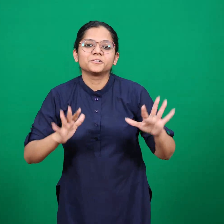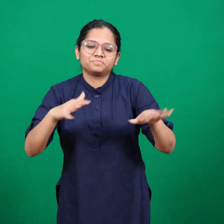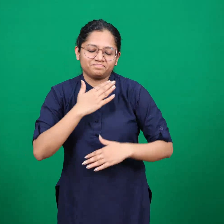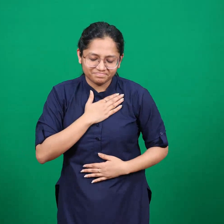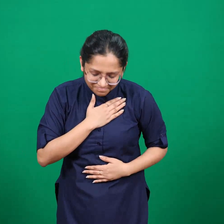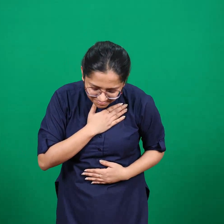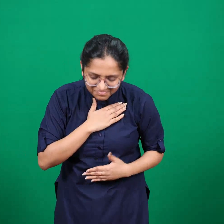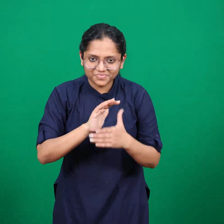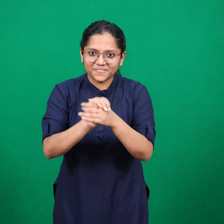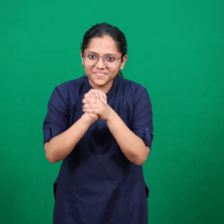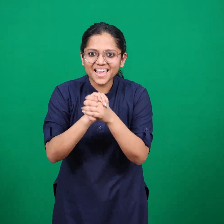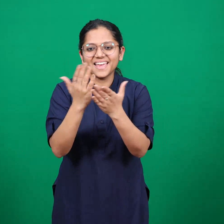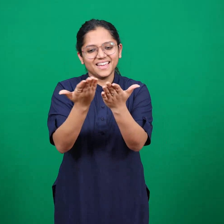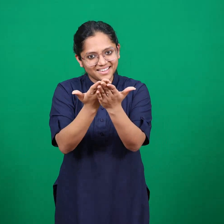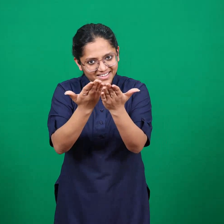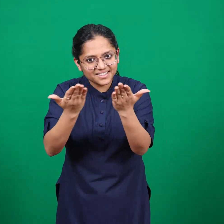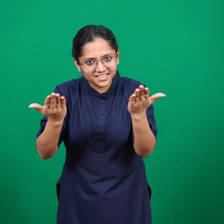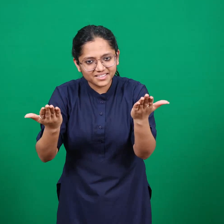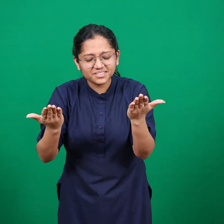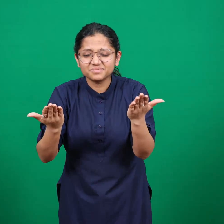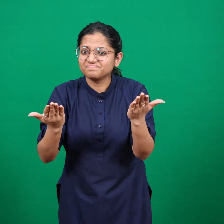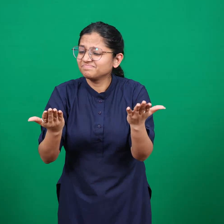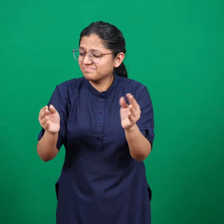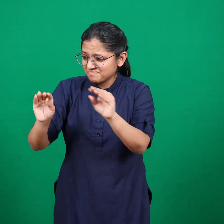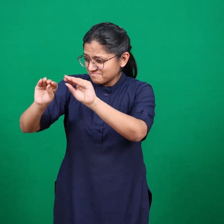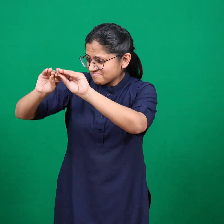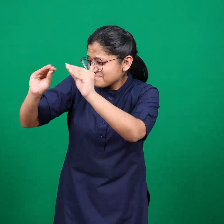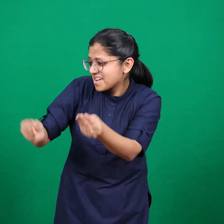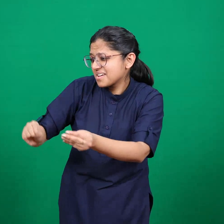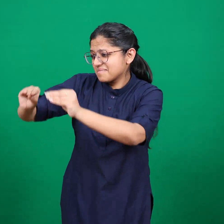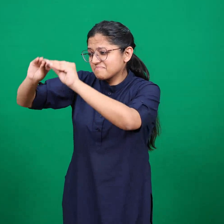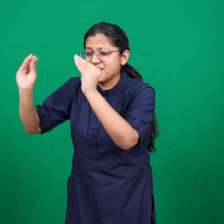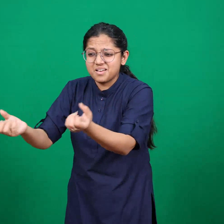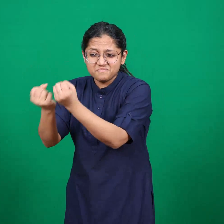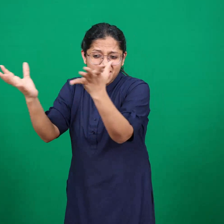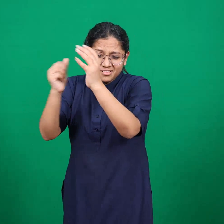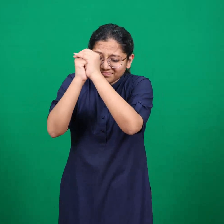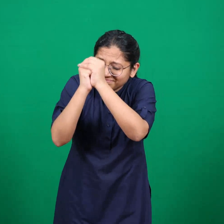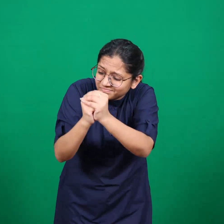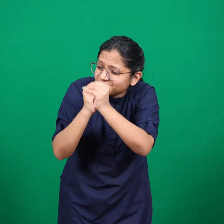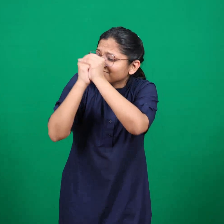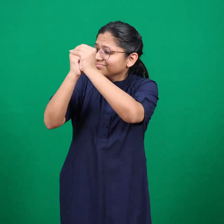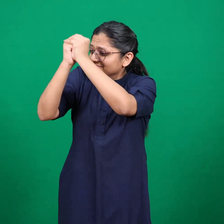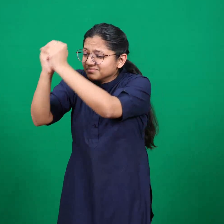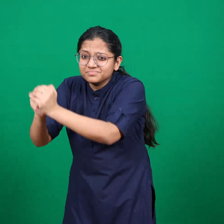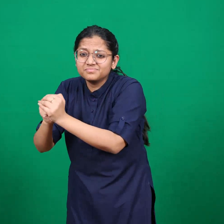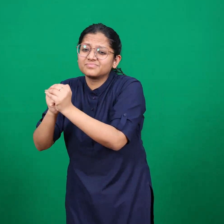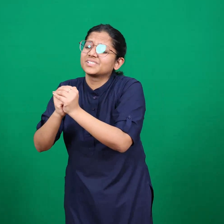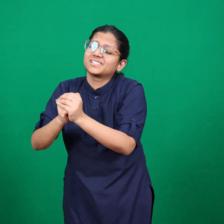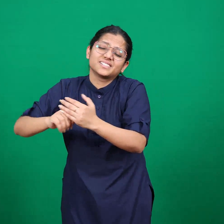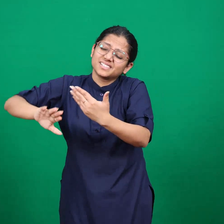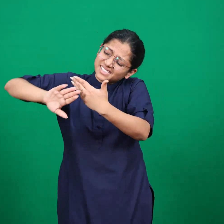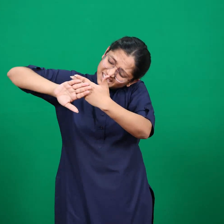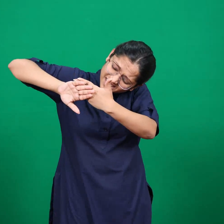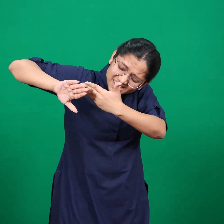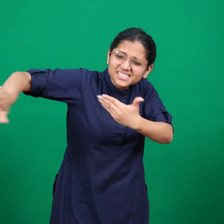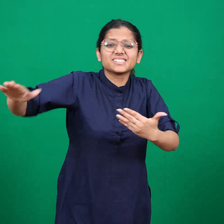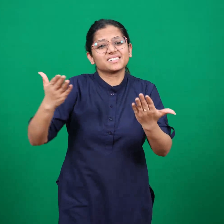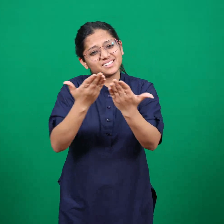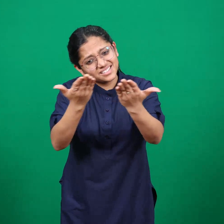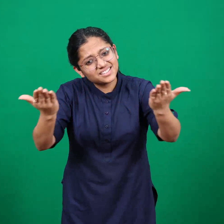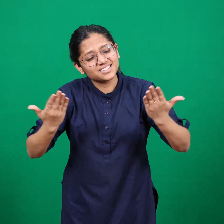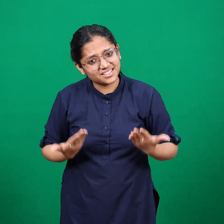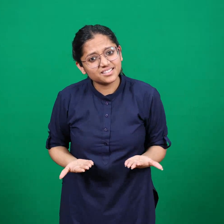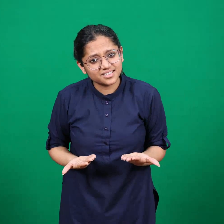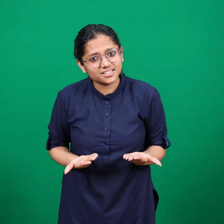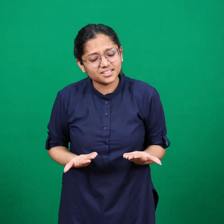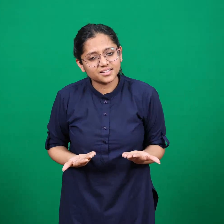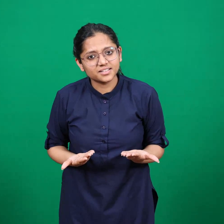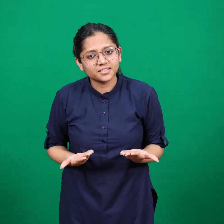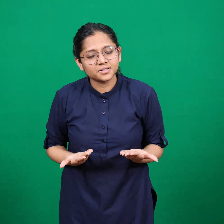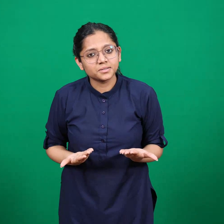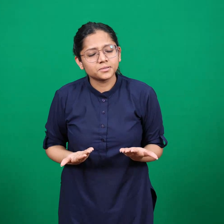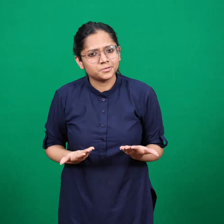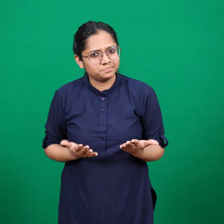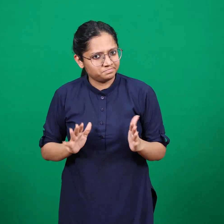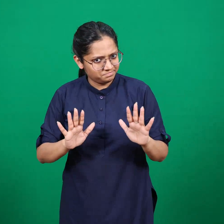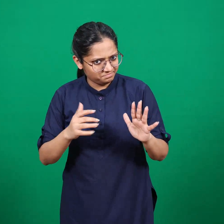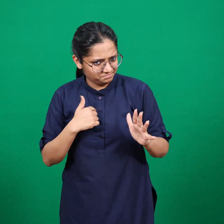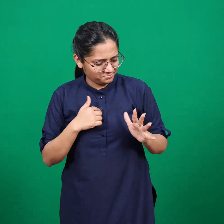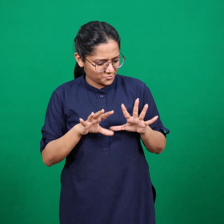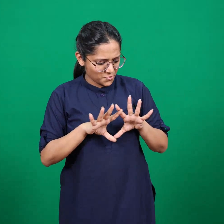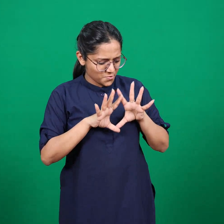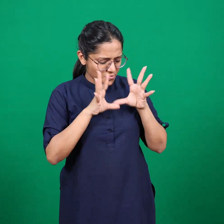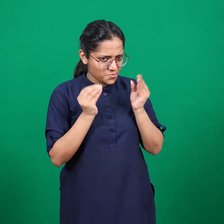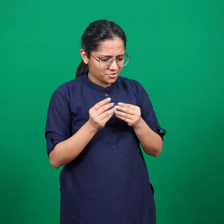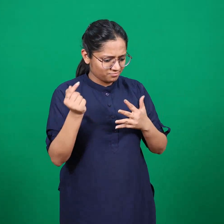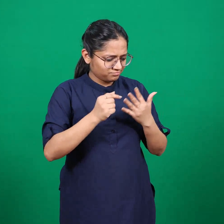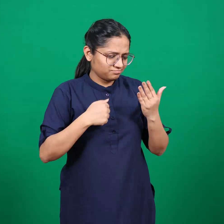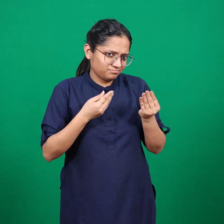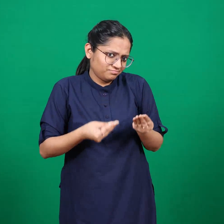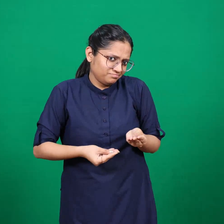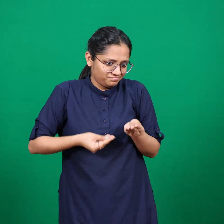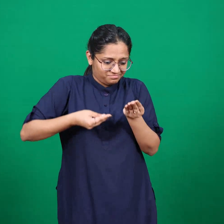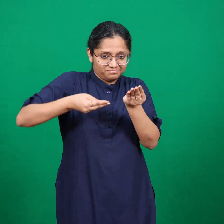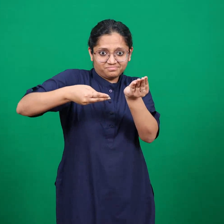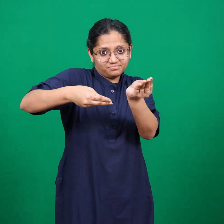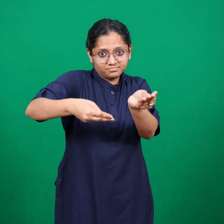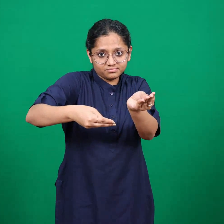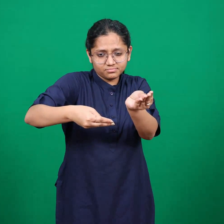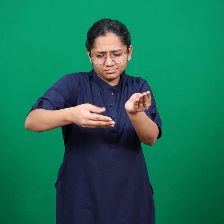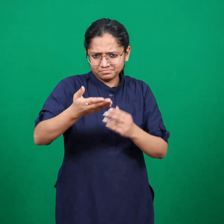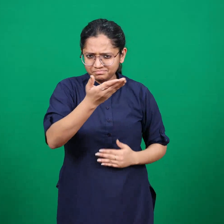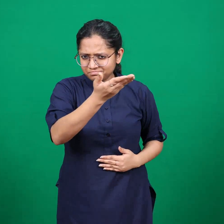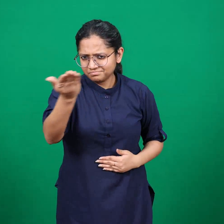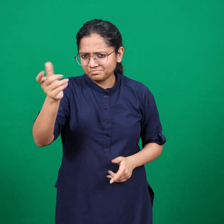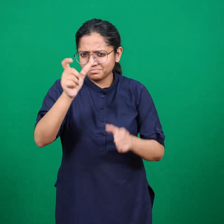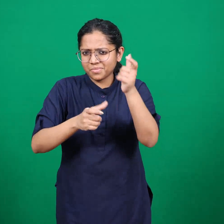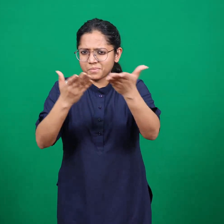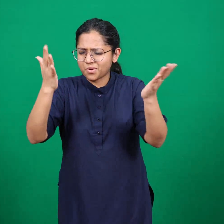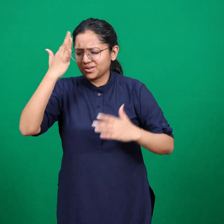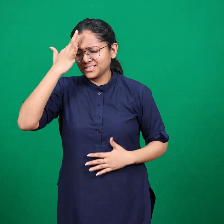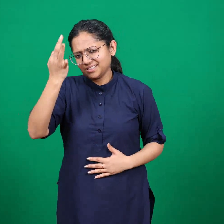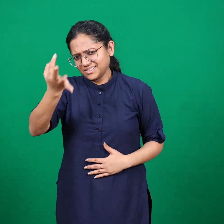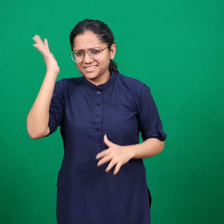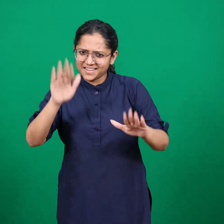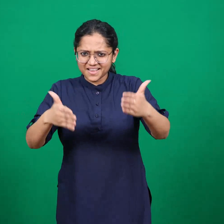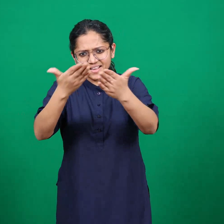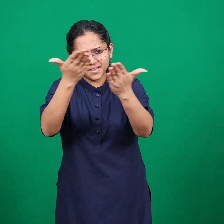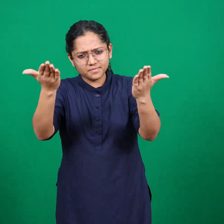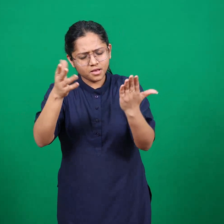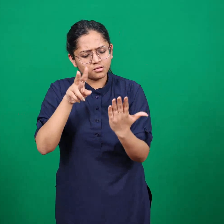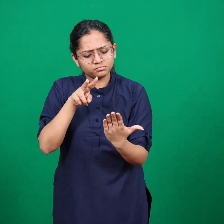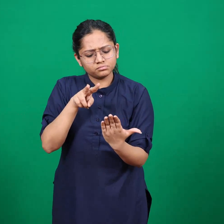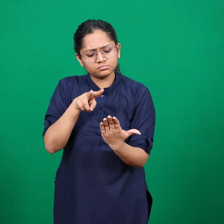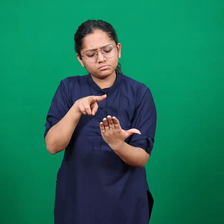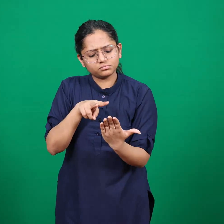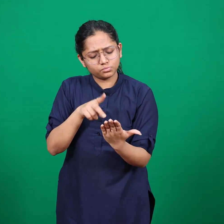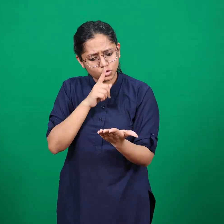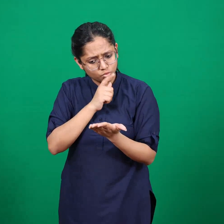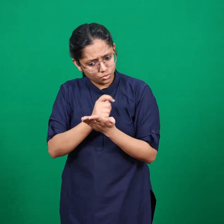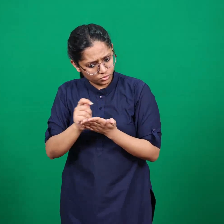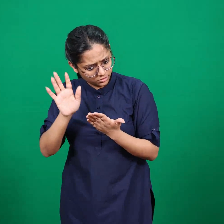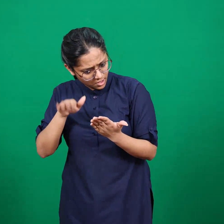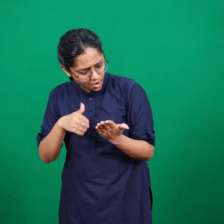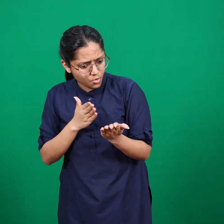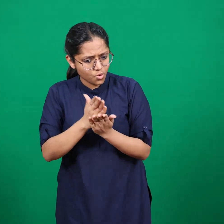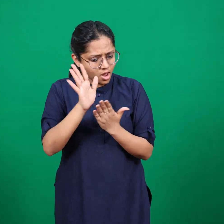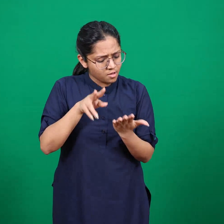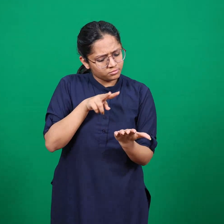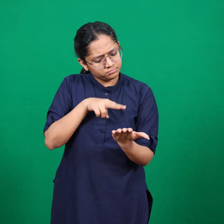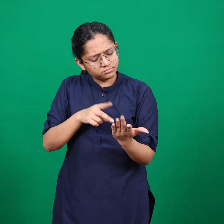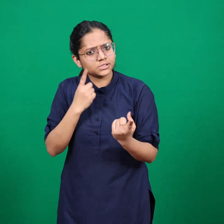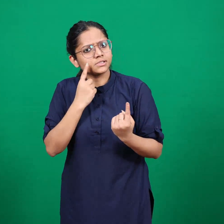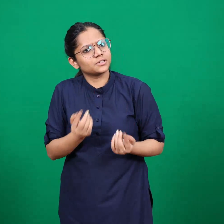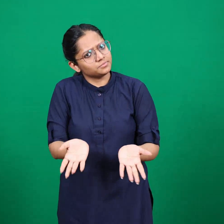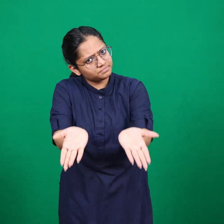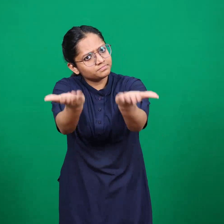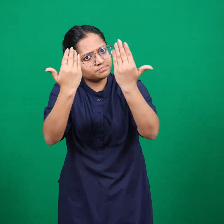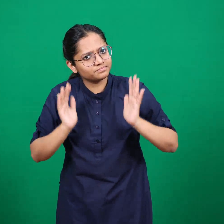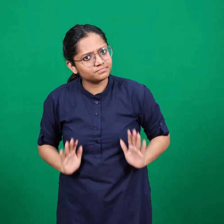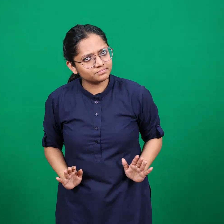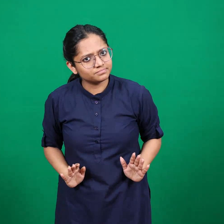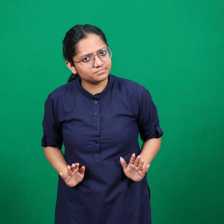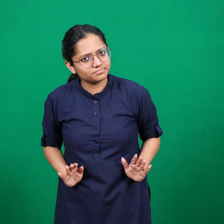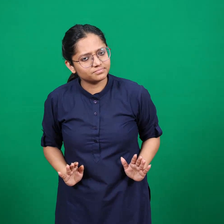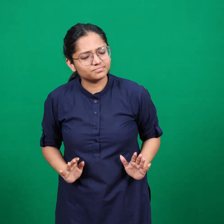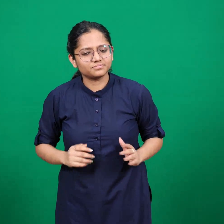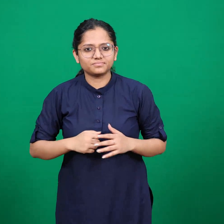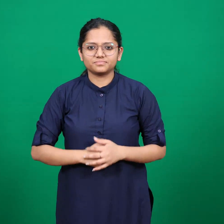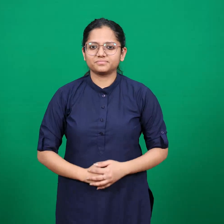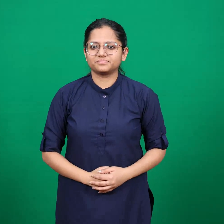Therefore, my beloved, flee from idolatry. I speak to reasonable people;